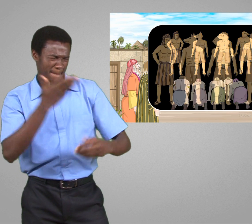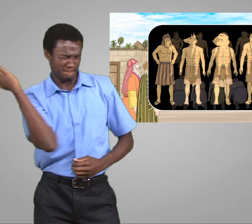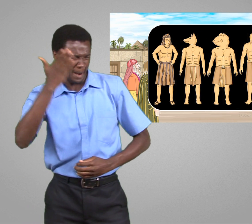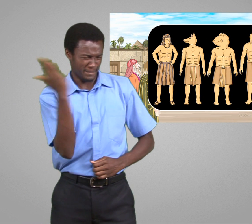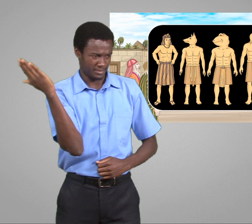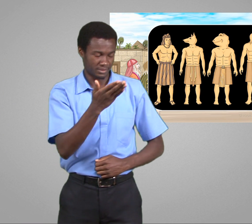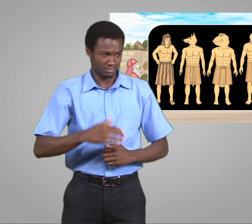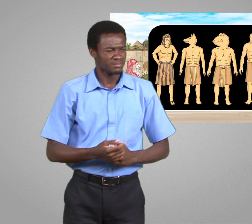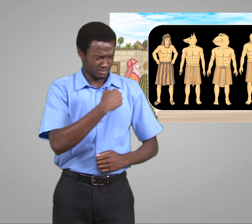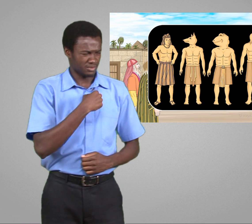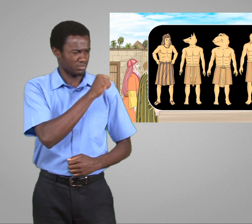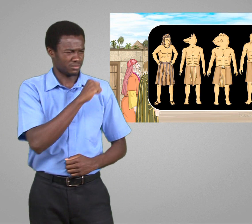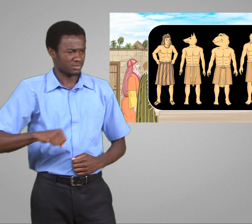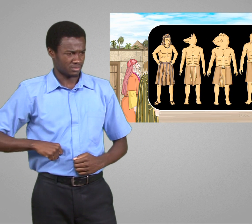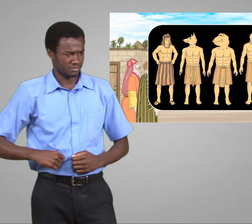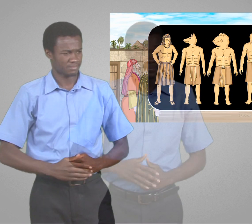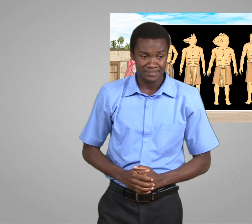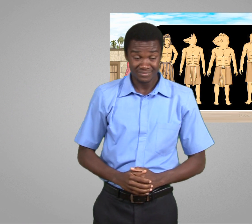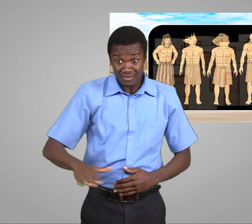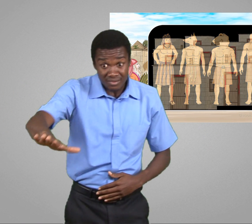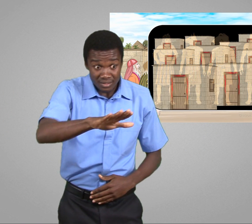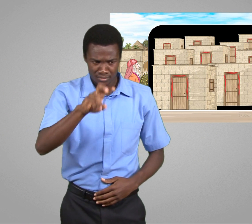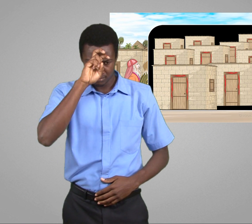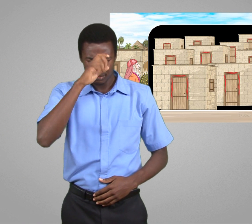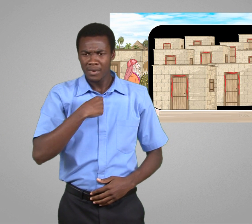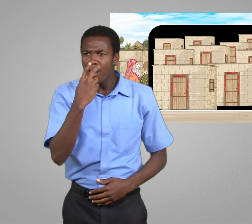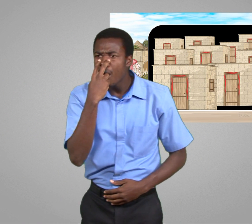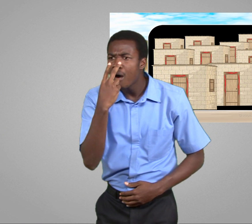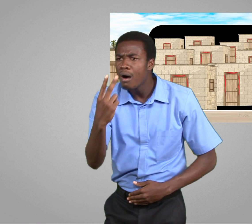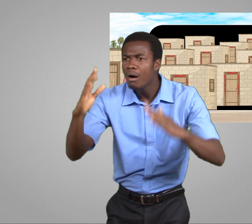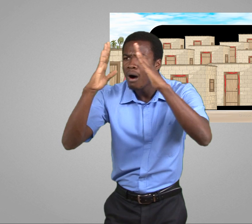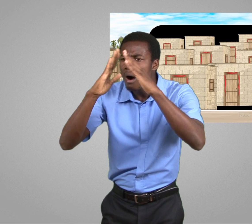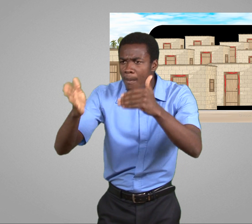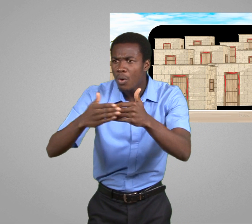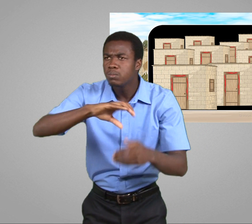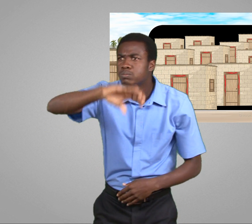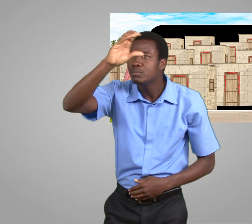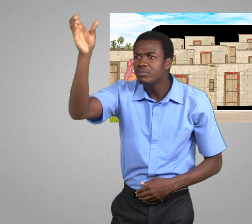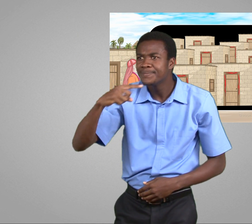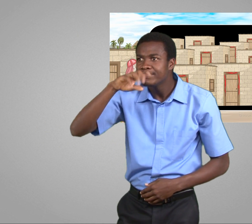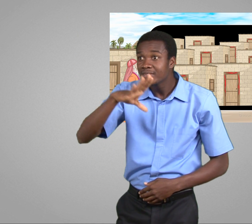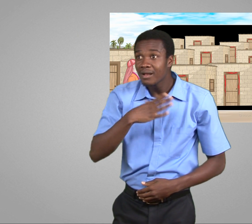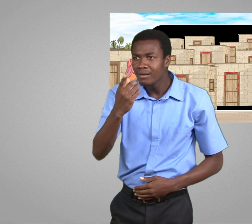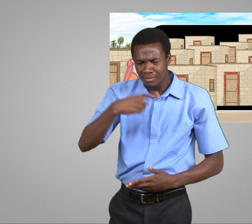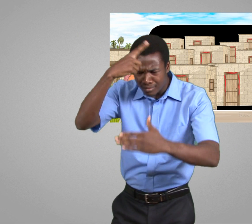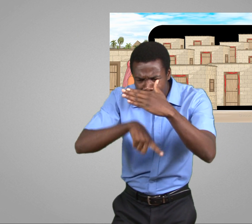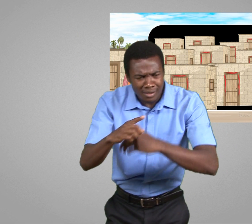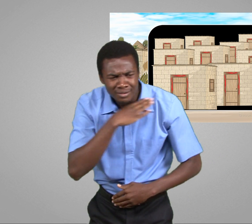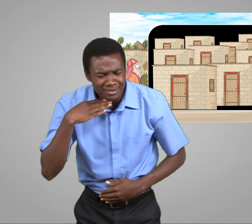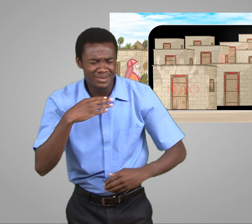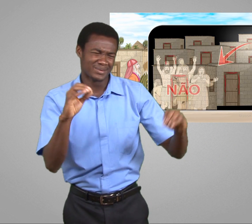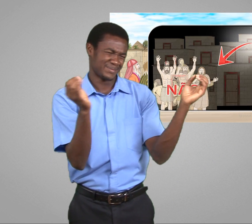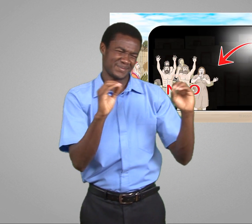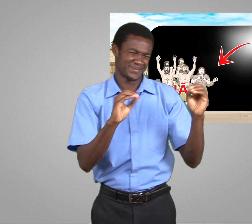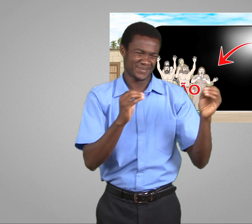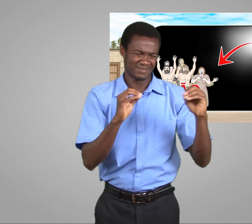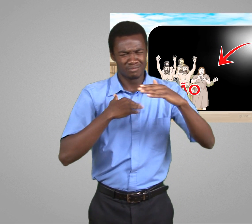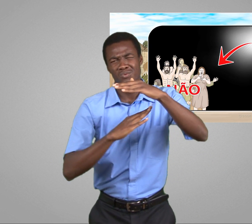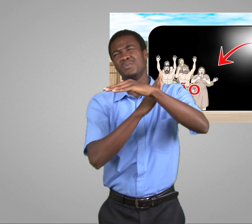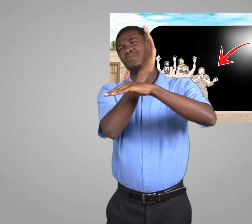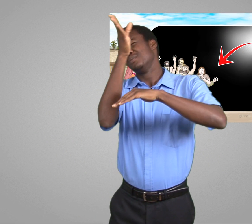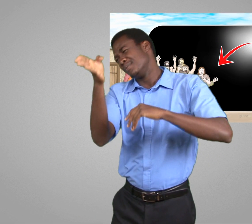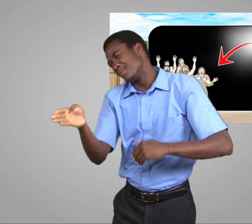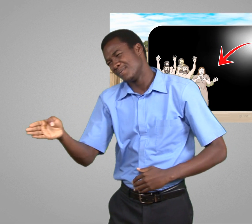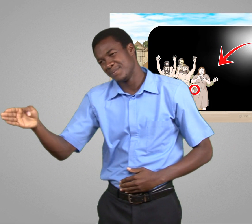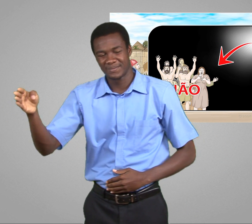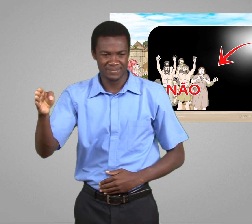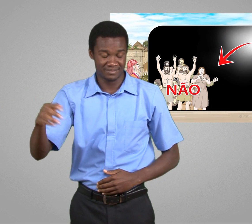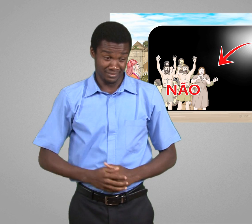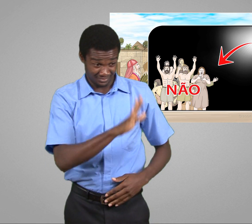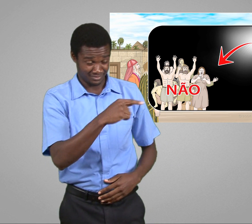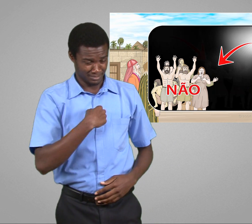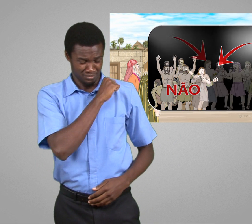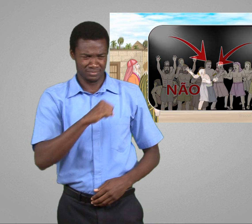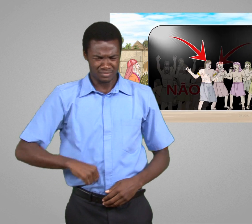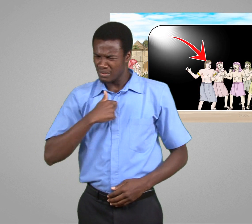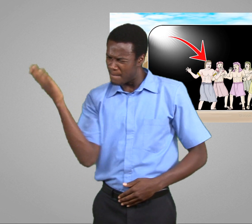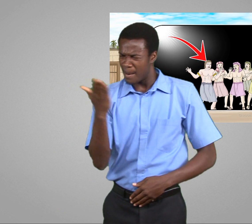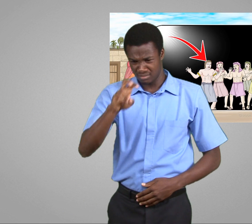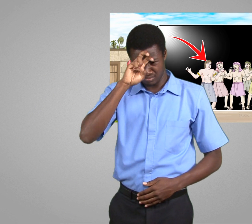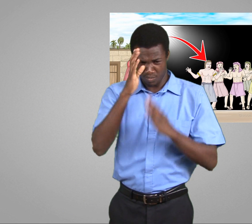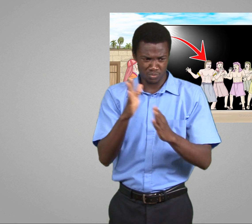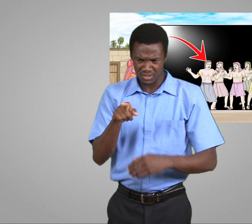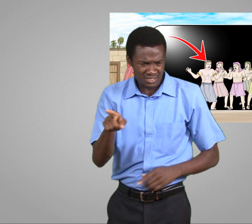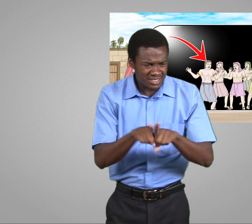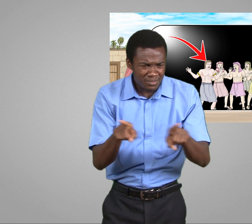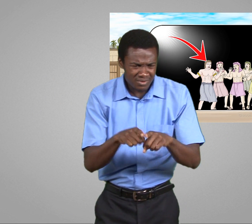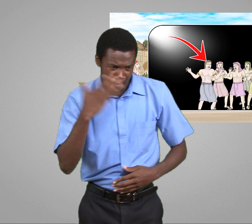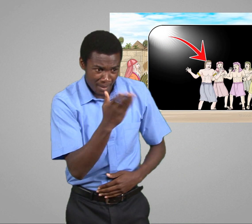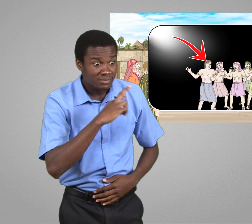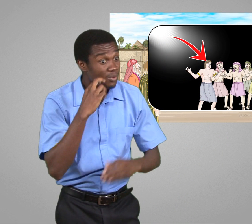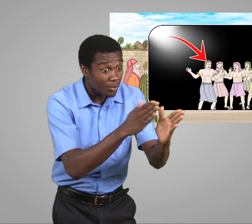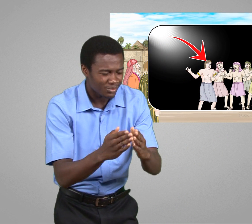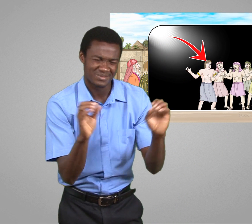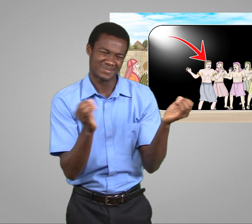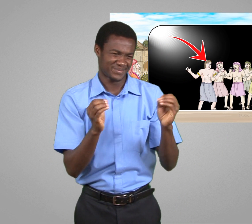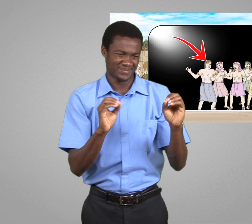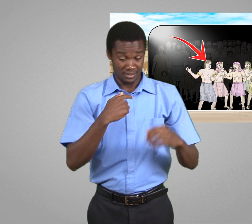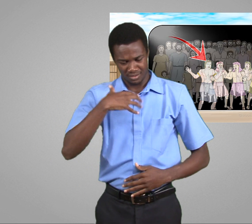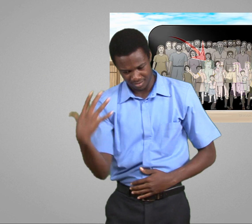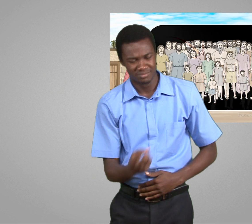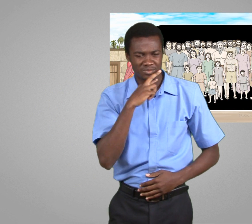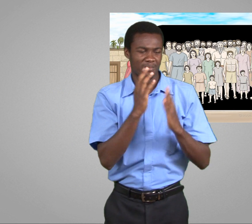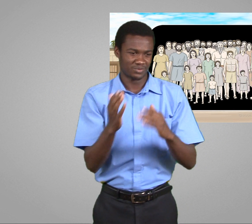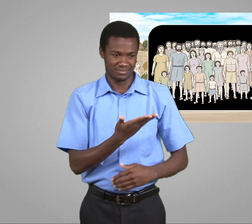You must not do any work on those days, except to prepare the meals—that is all you may do. So you are to keep the Feast of Unleavened Bread, for on this very day I brought your divisions out of the land of Egypt. You must keep this day as a permanent statute for the generations to come.